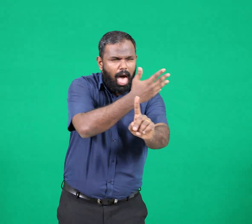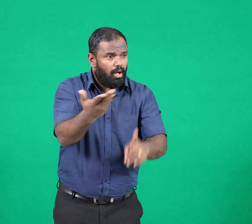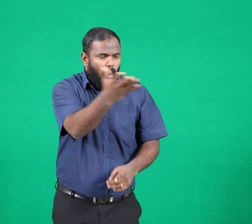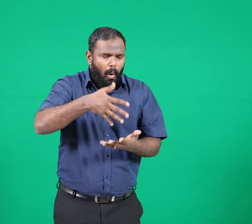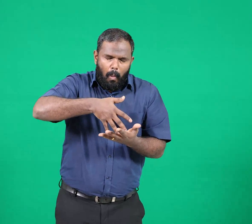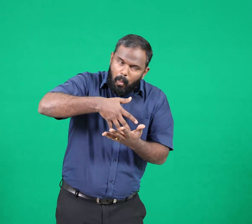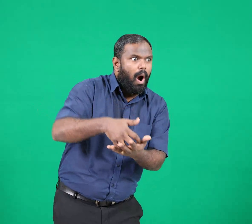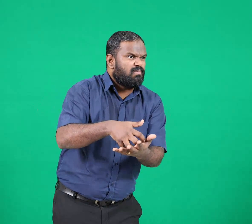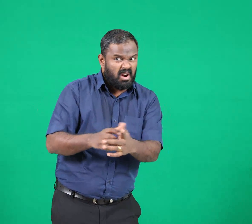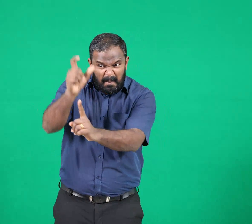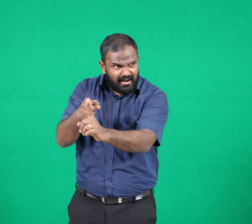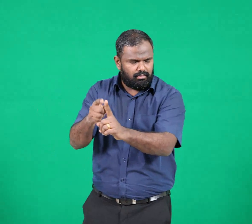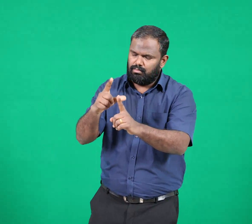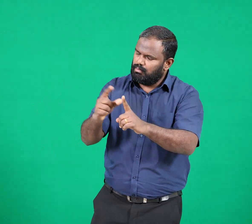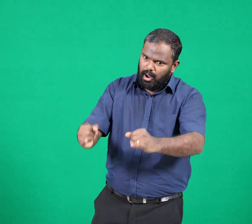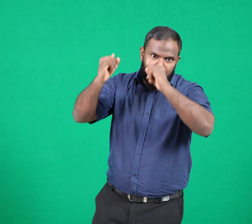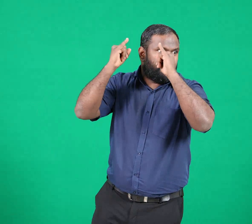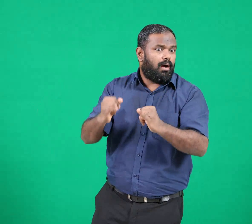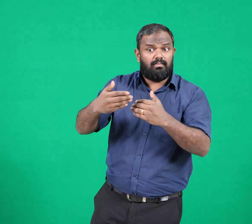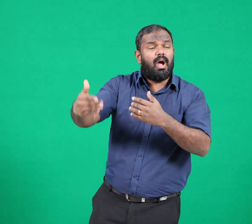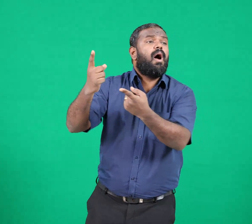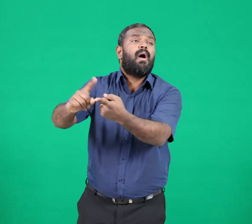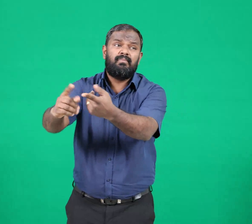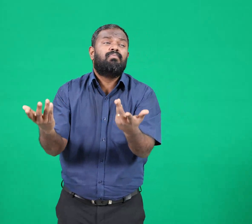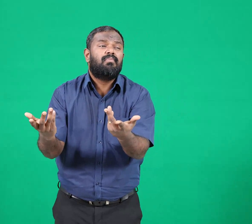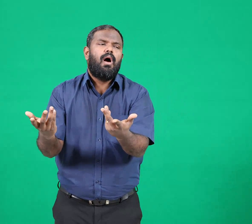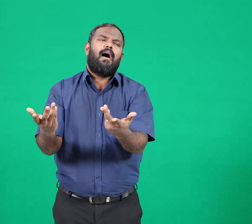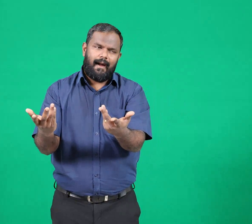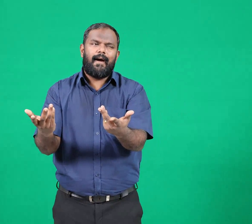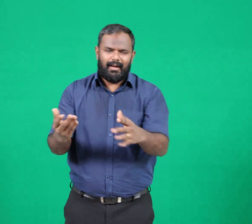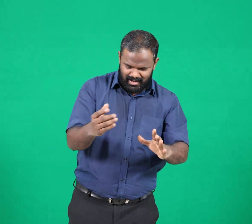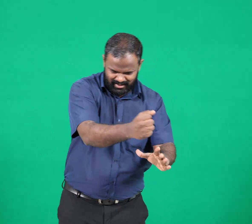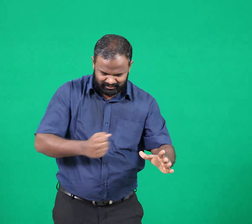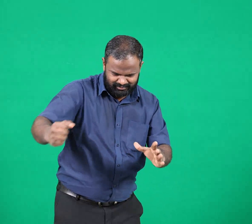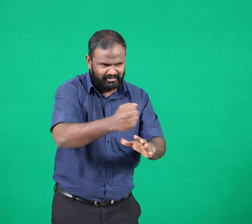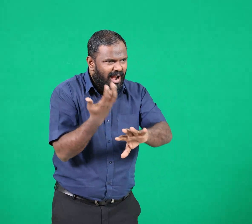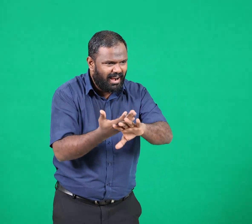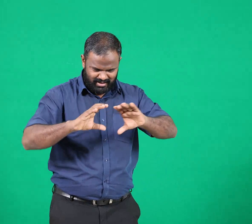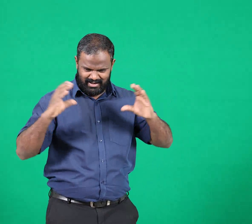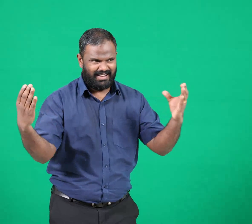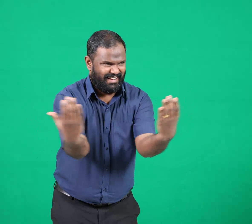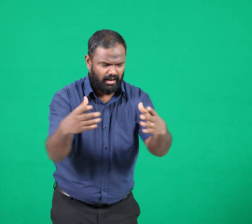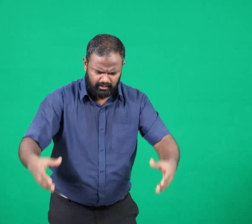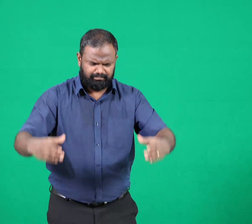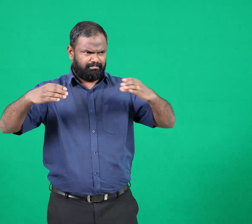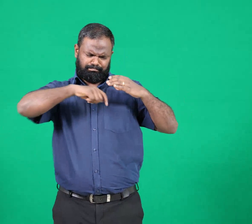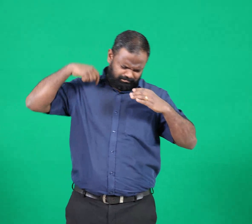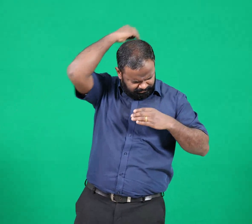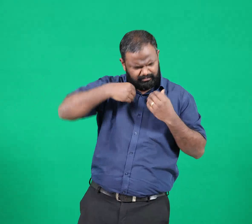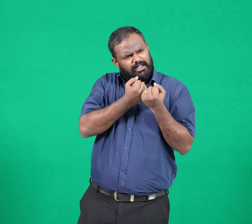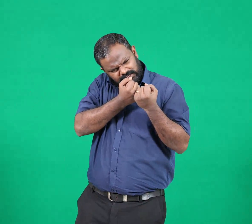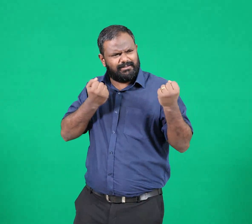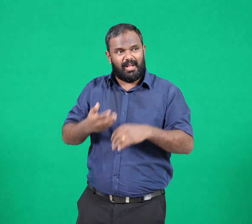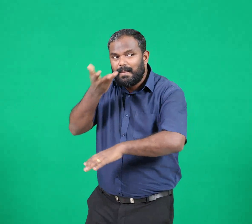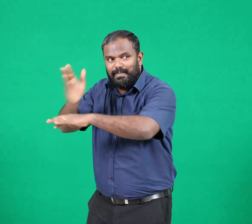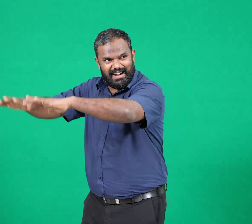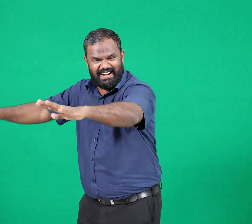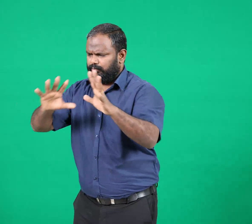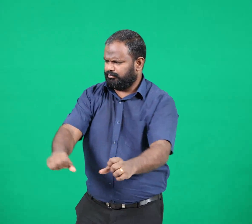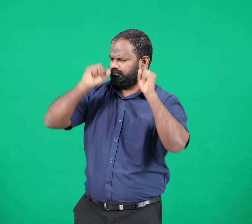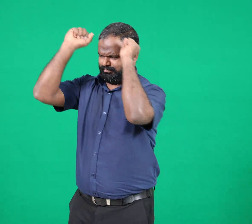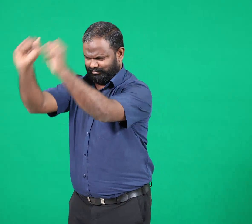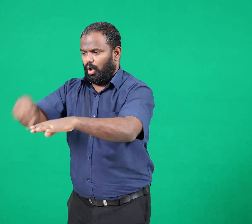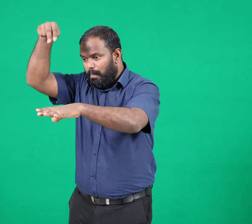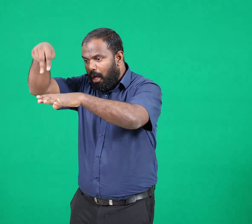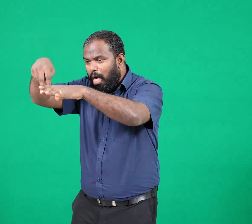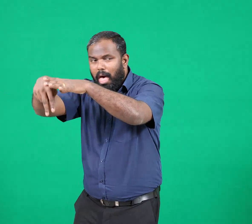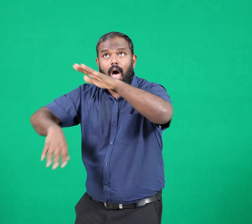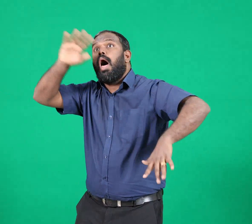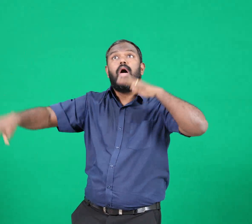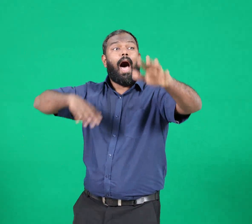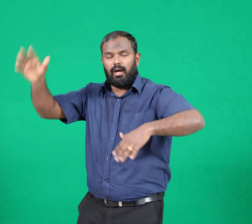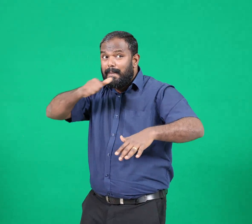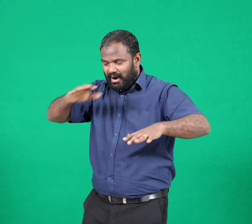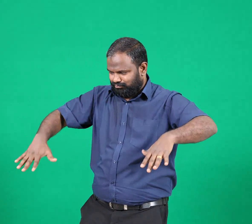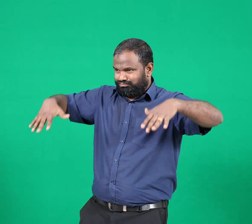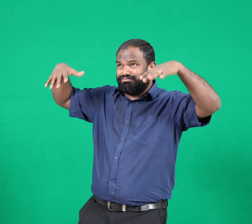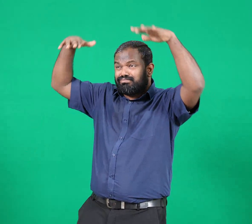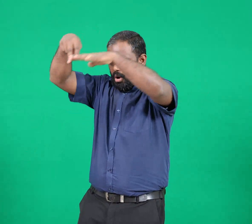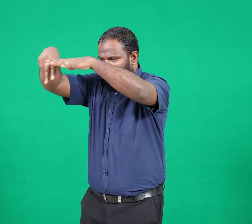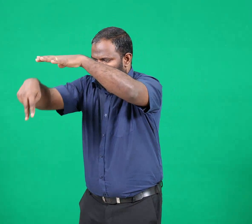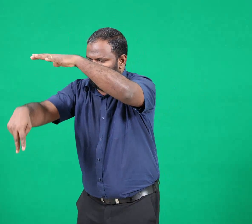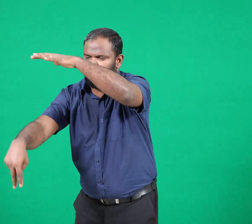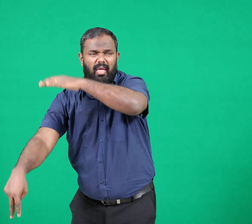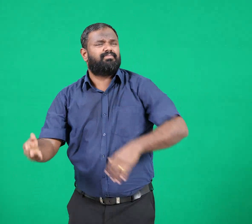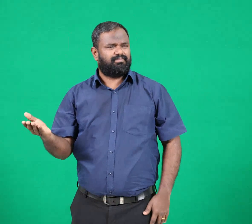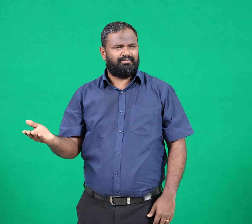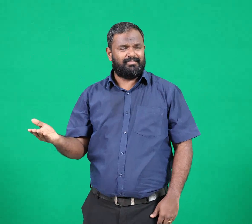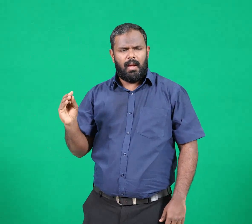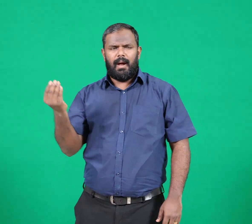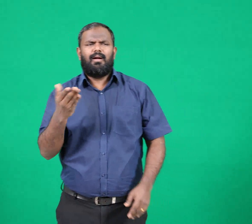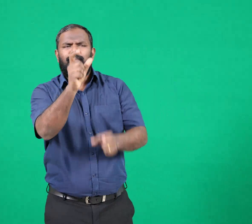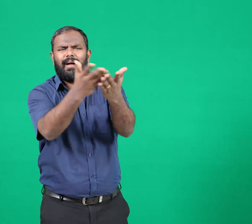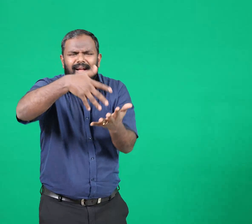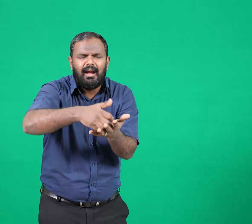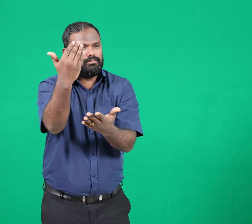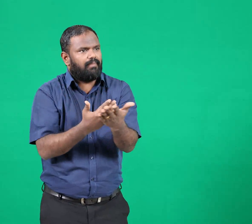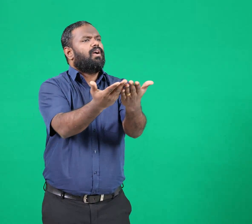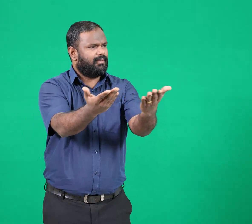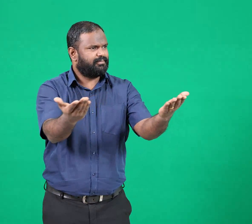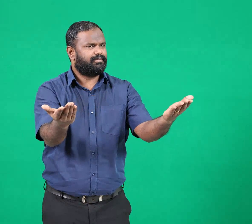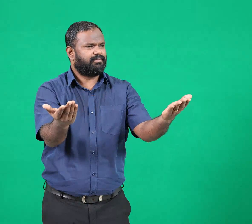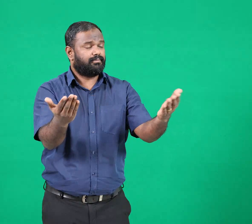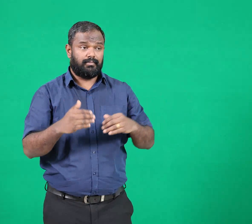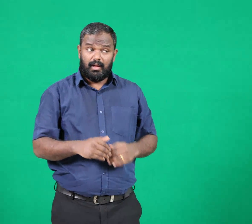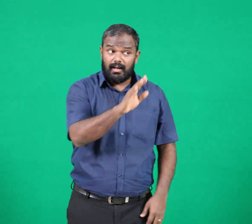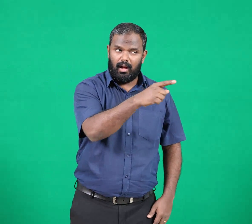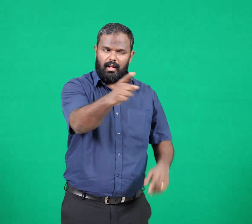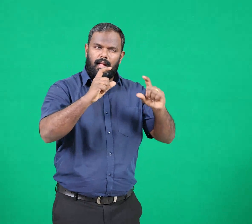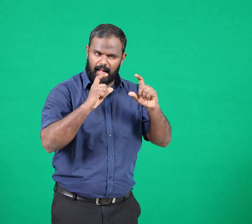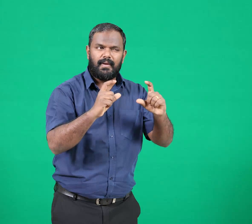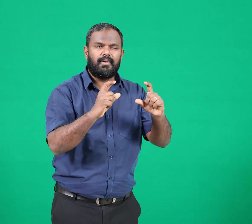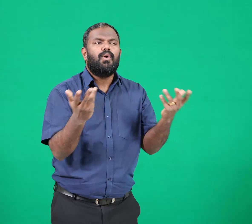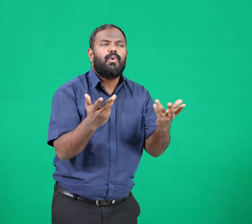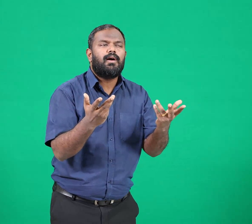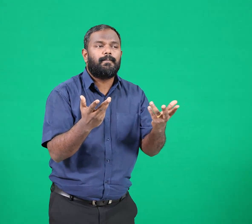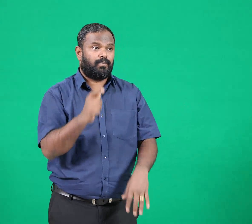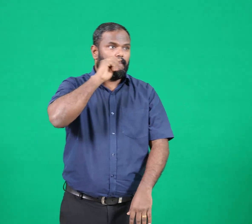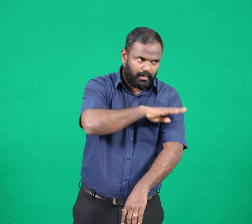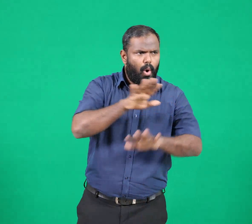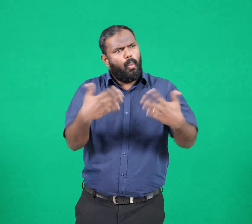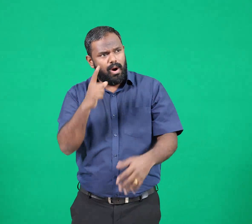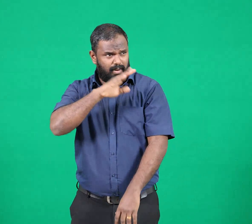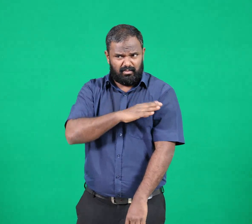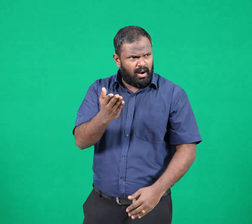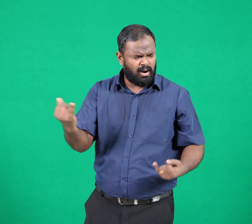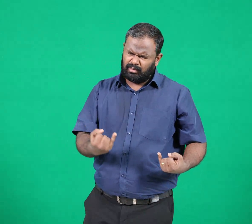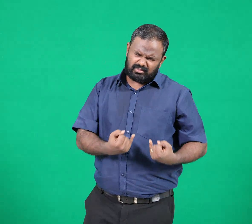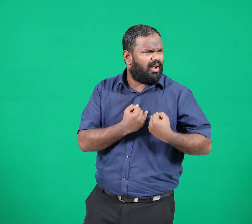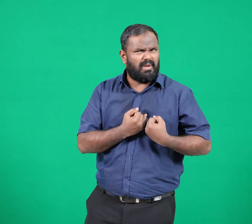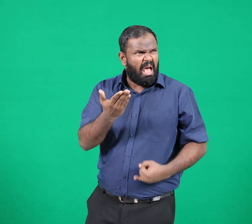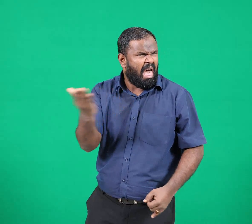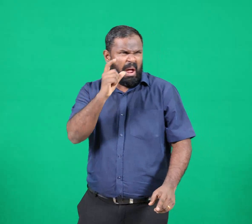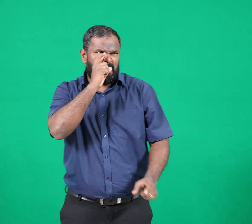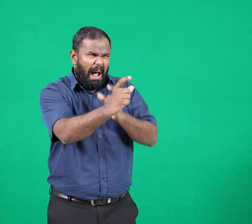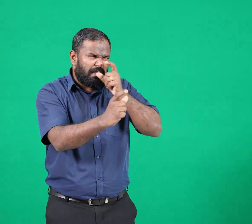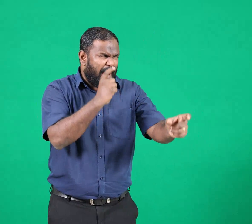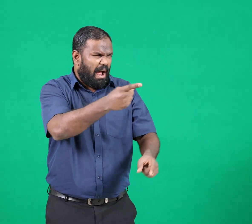It would be better for him to have a millstone hung around his neck and to be thrown into the sea than to cause one of these little ones to stumble.